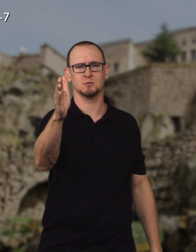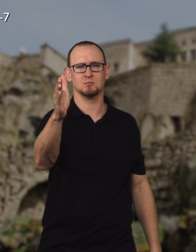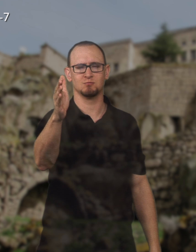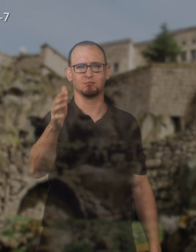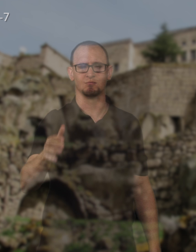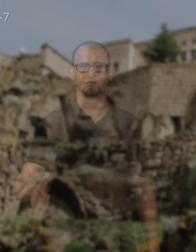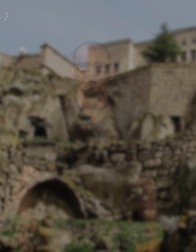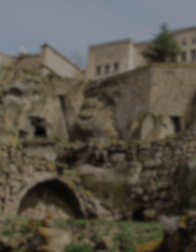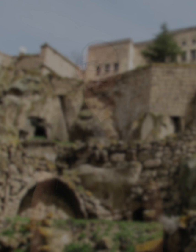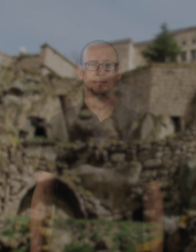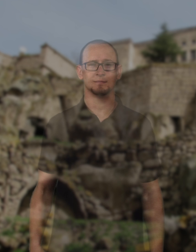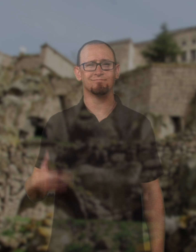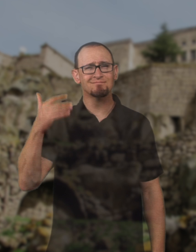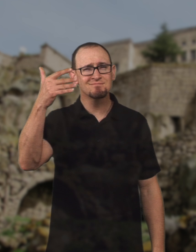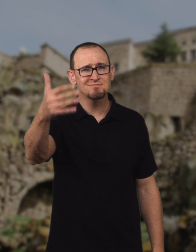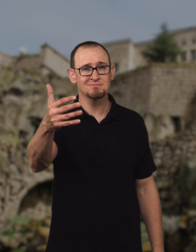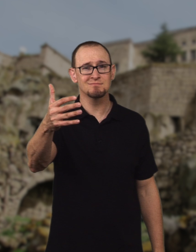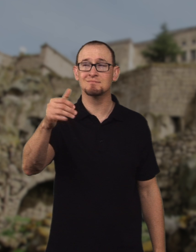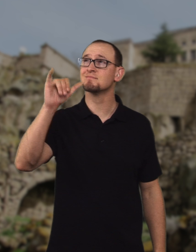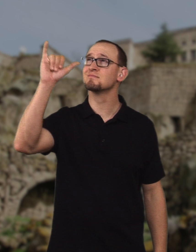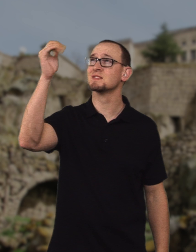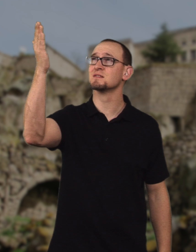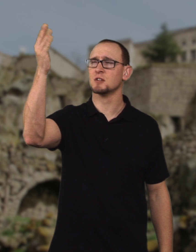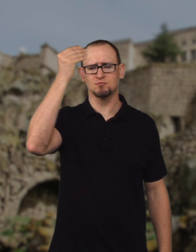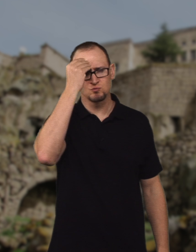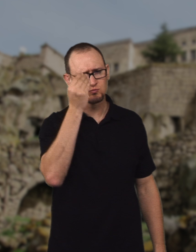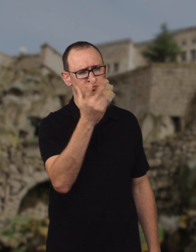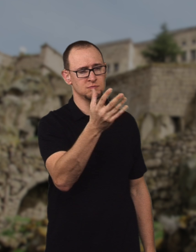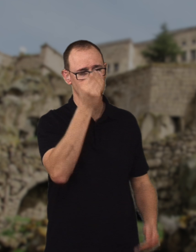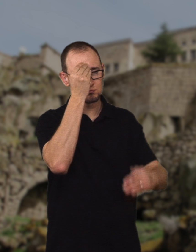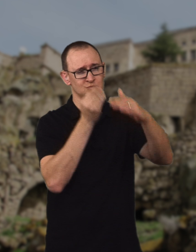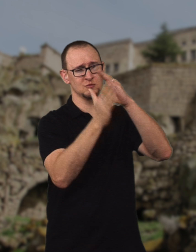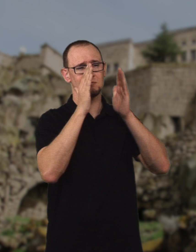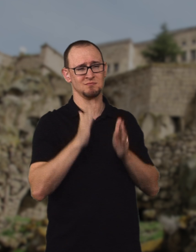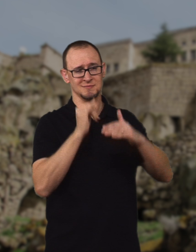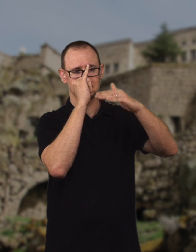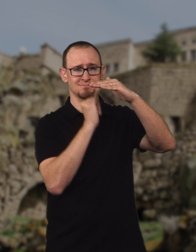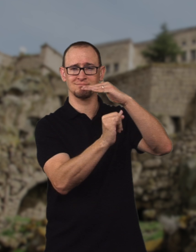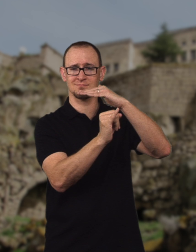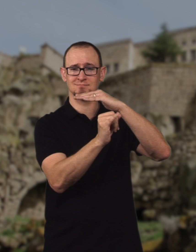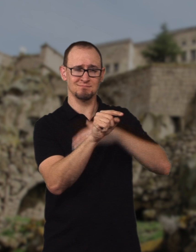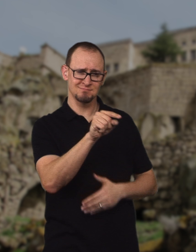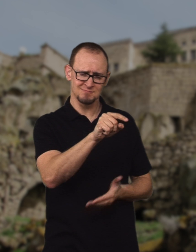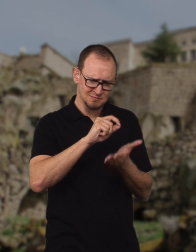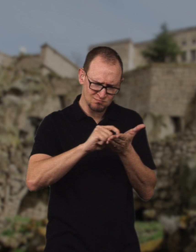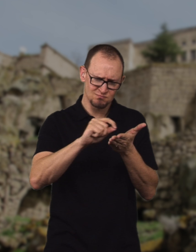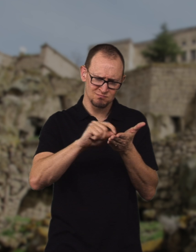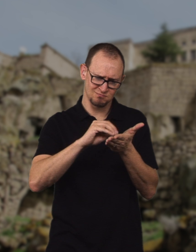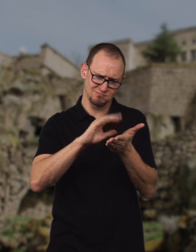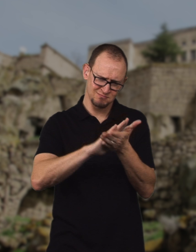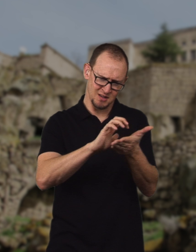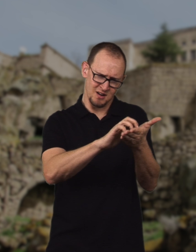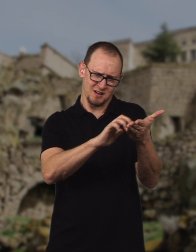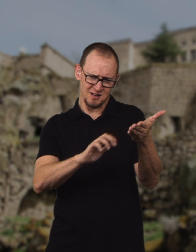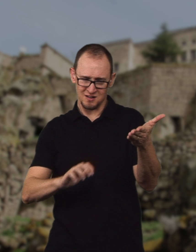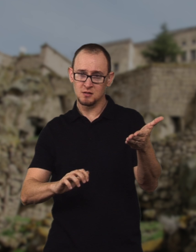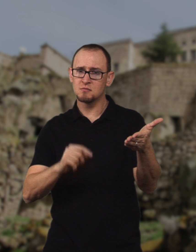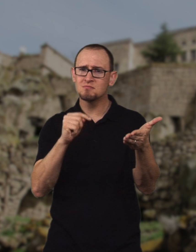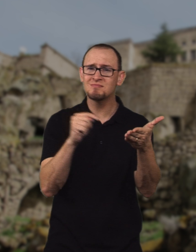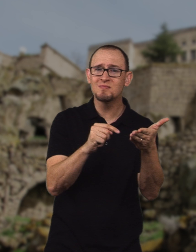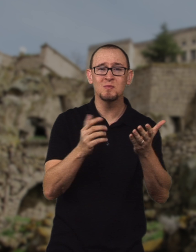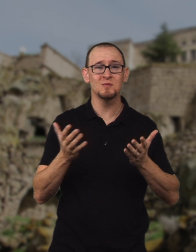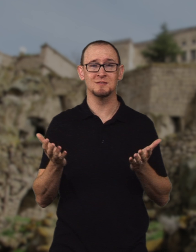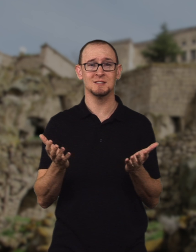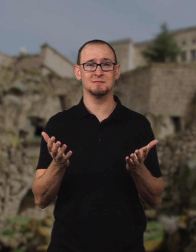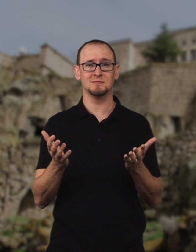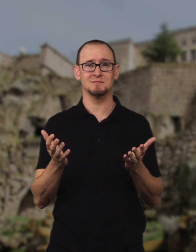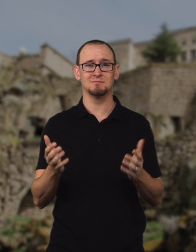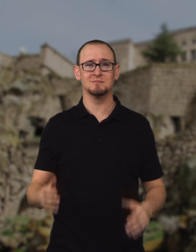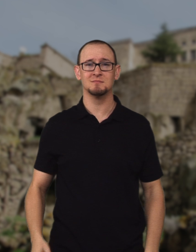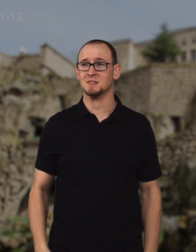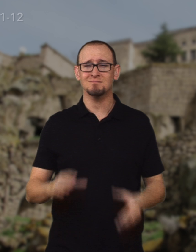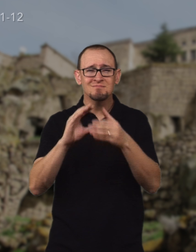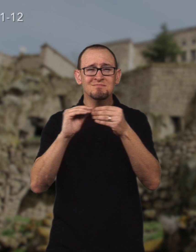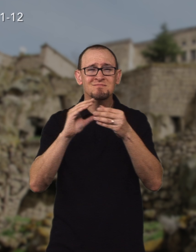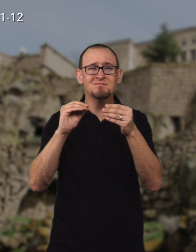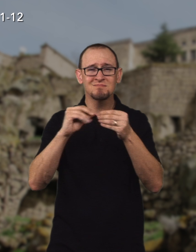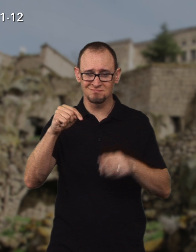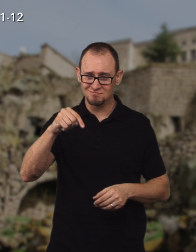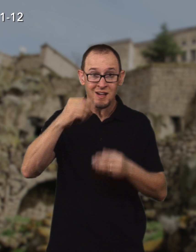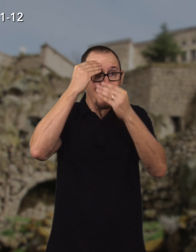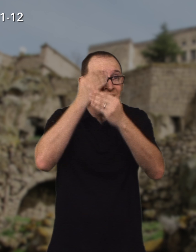The zeal of the LORD of Hosts will accomplish this.